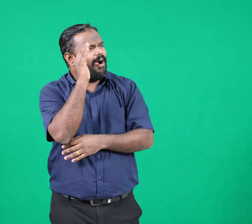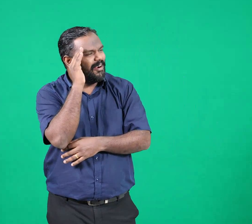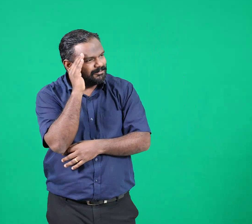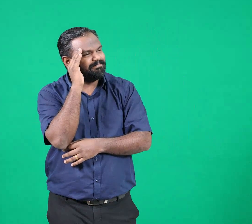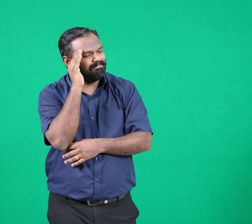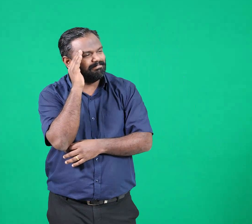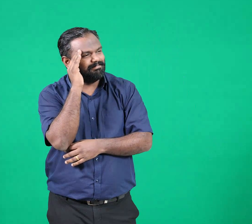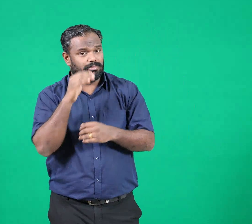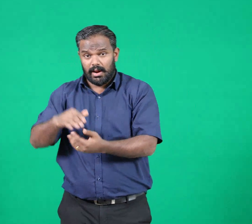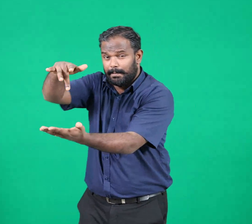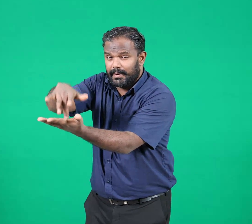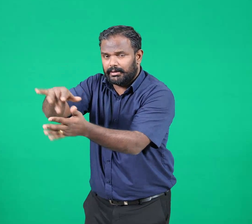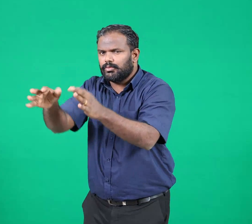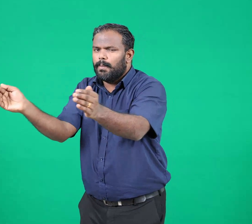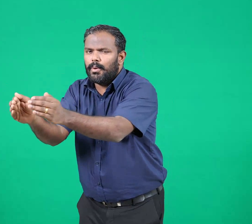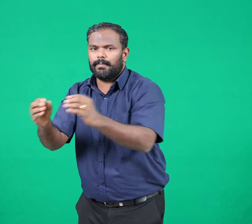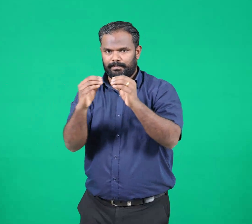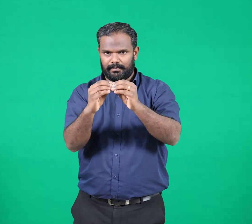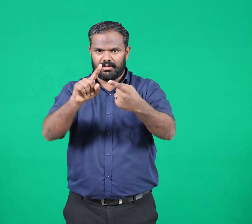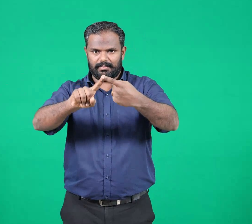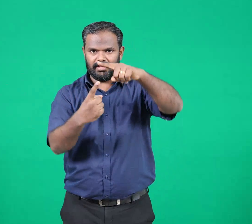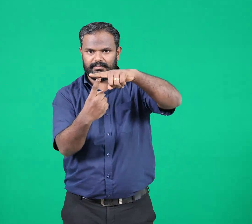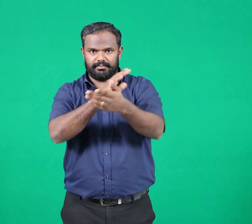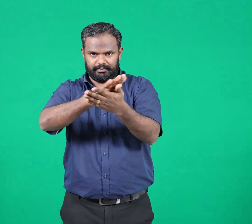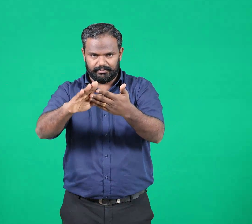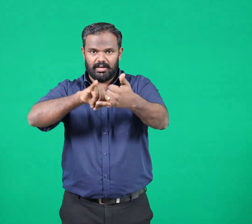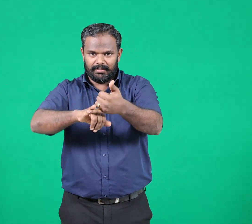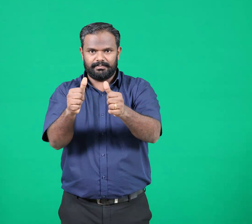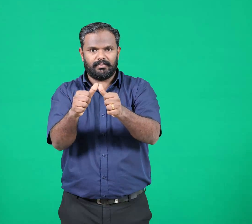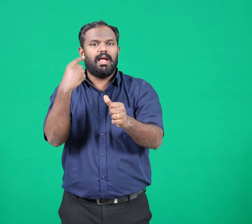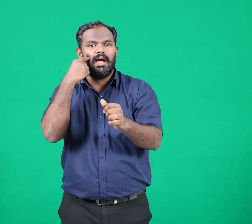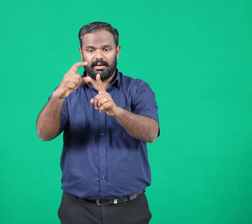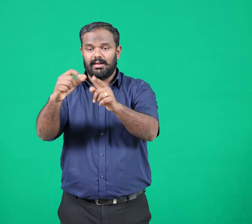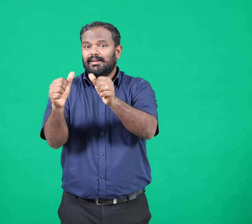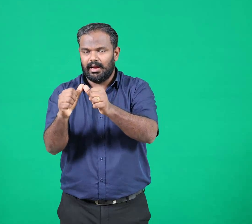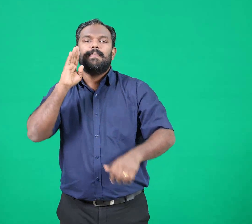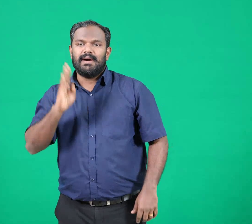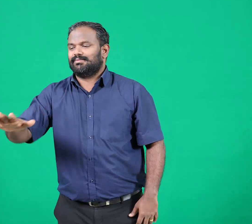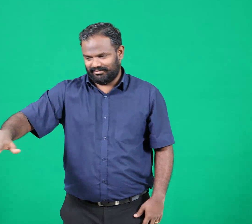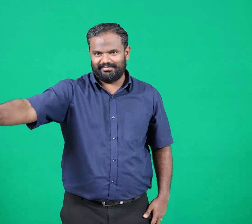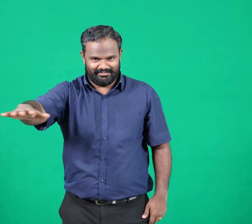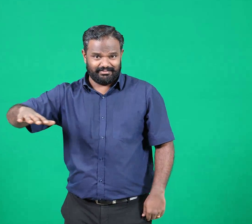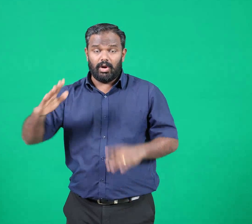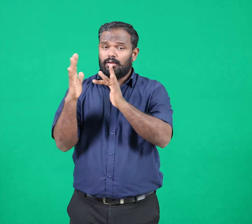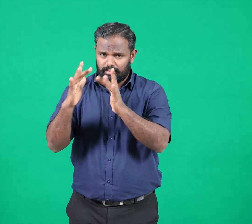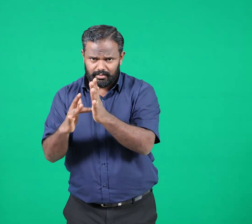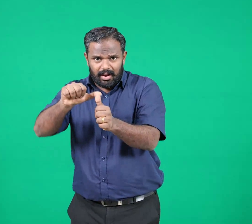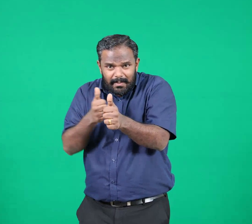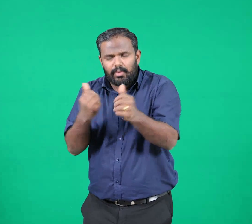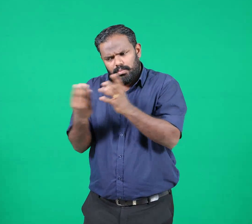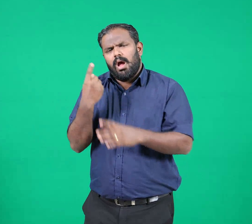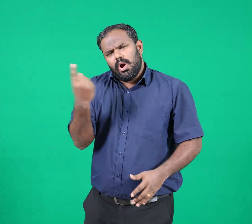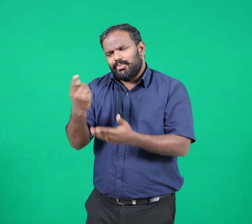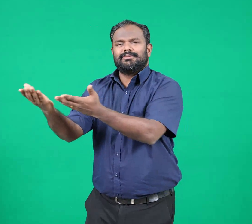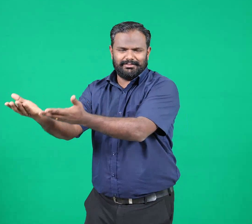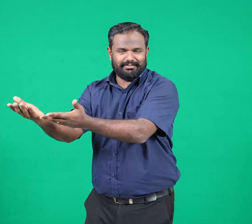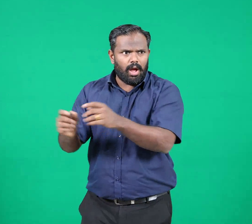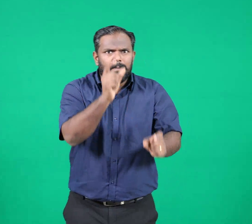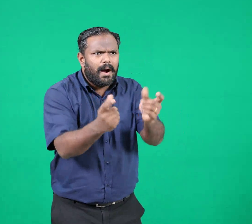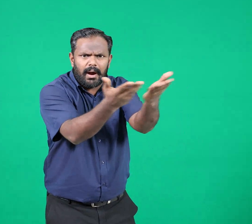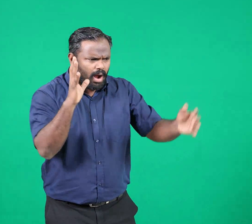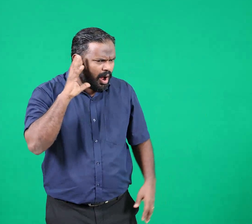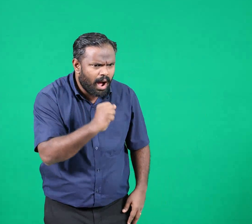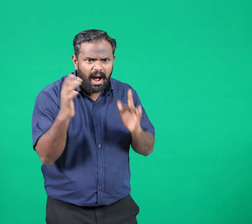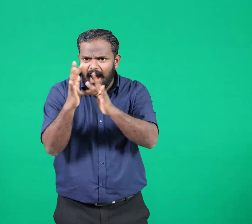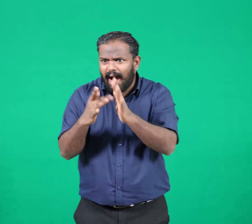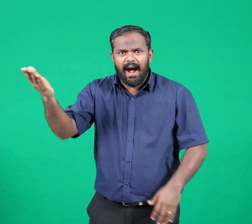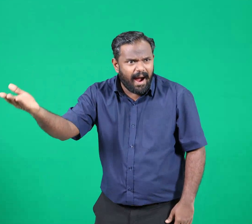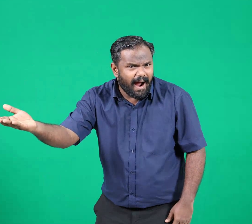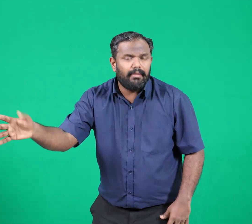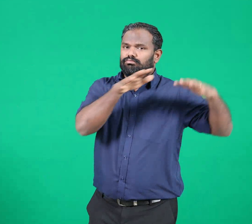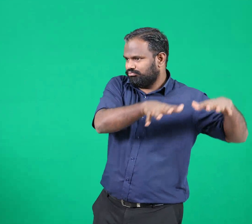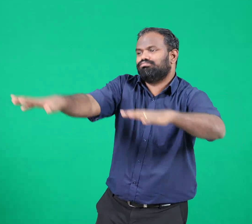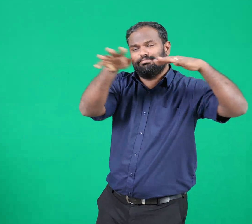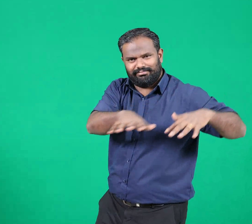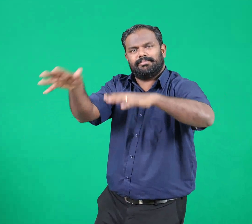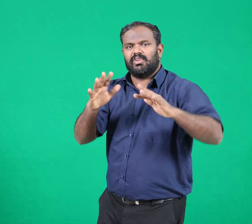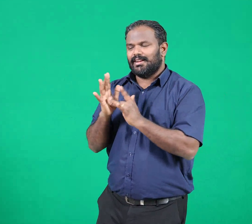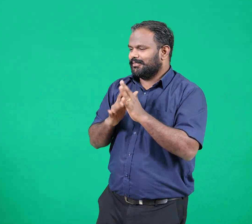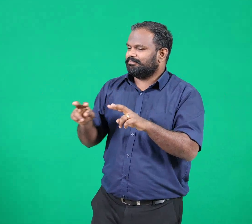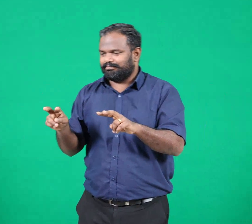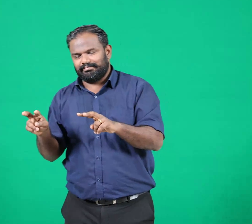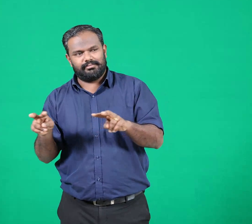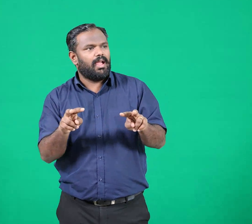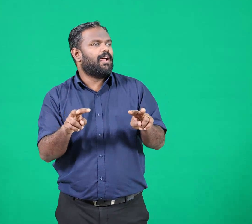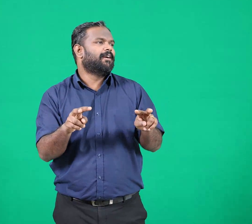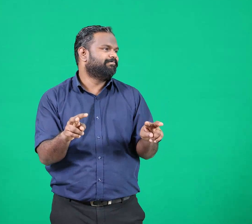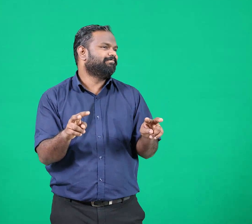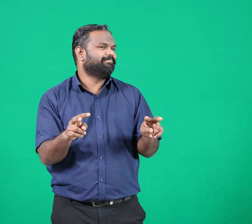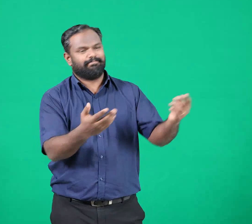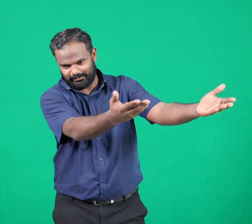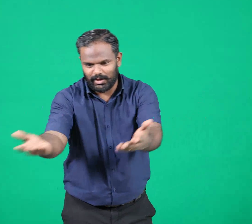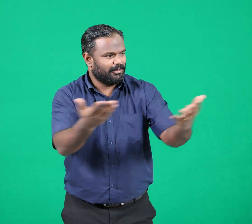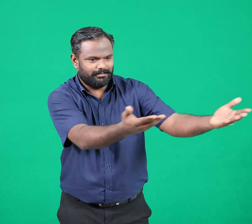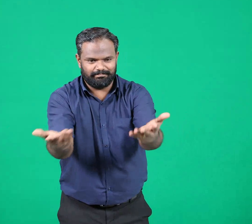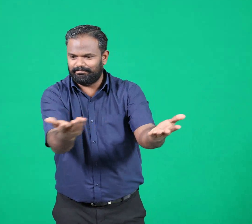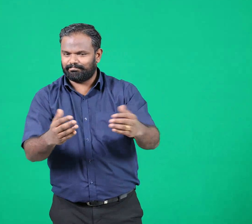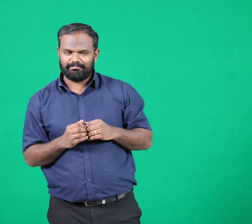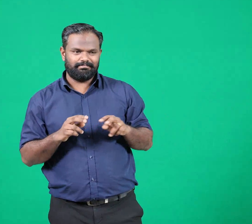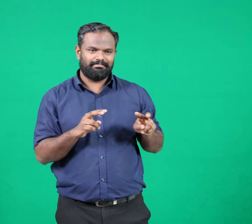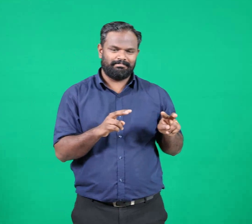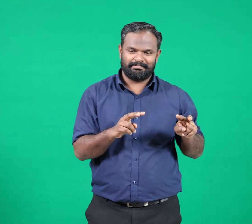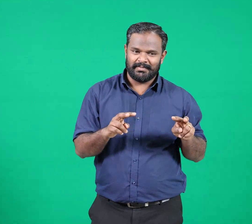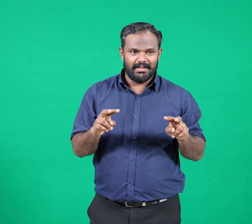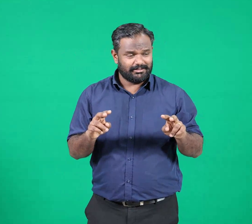Taking them away privately, He withdrew to a town called Bethsaida. But the crowds found out and followed Him.